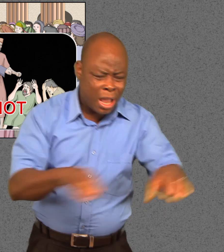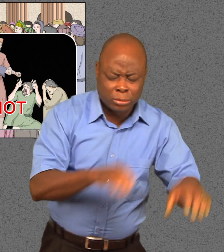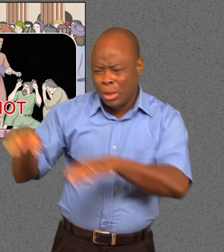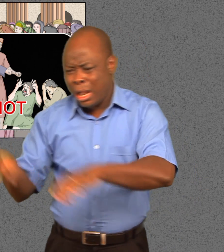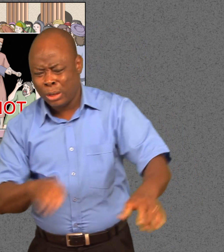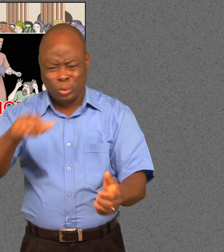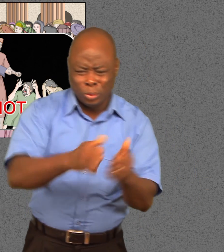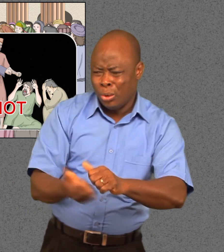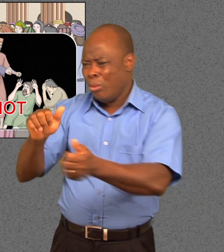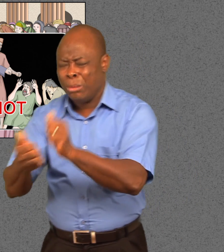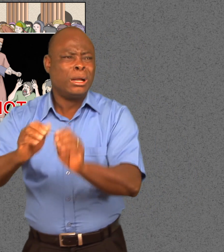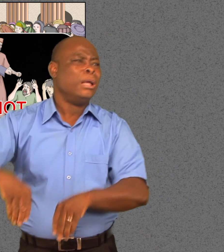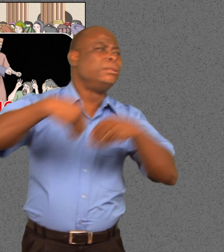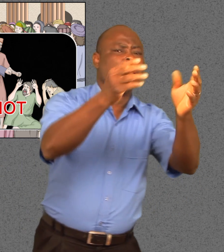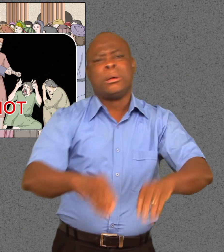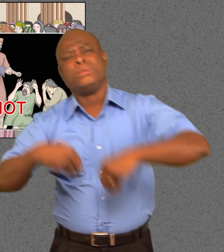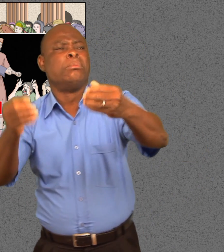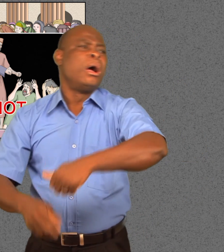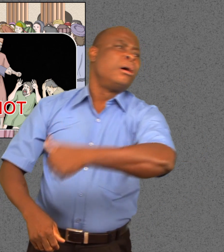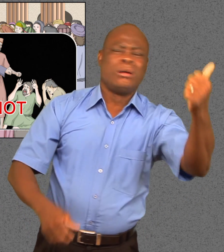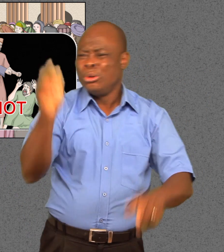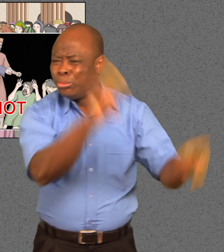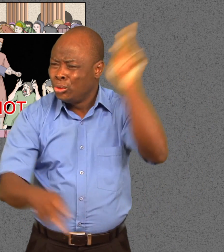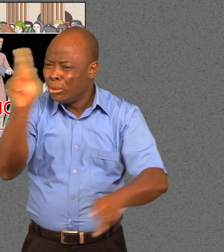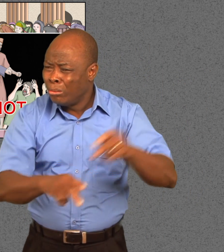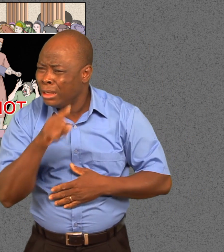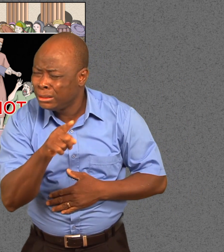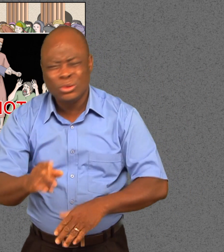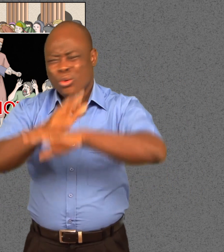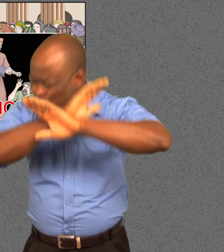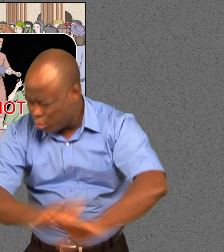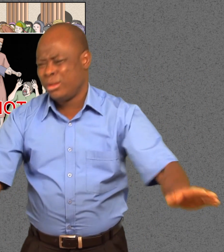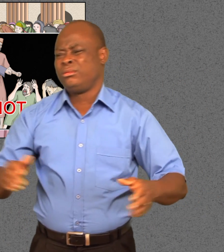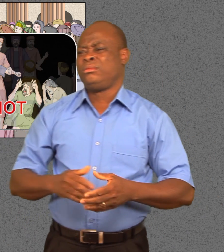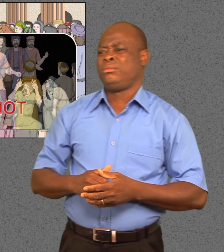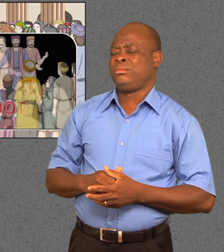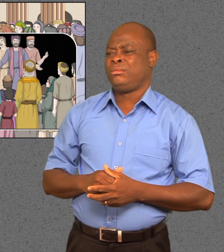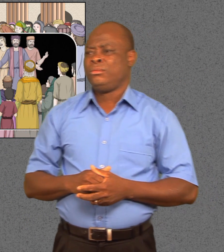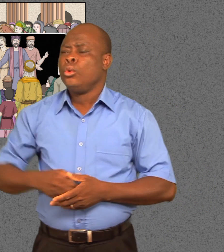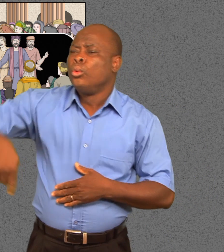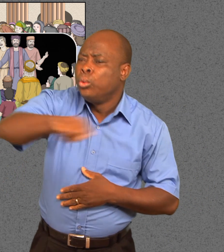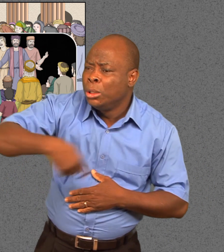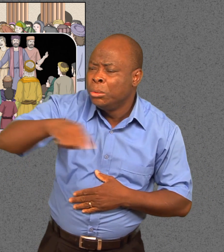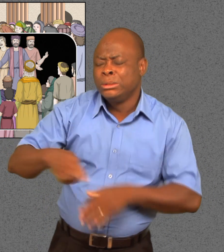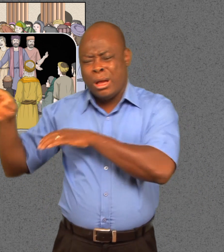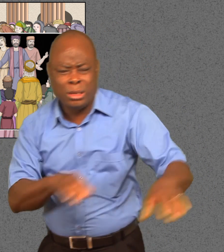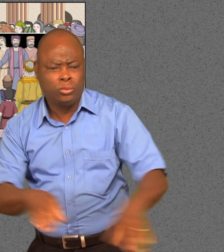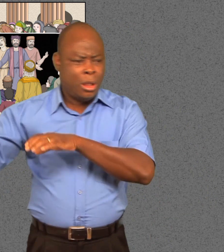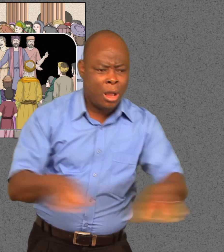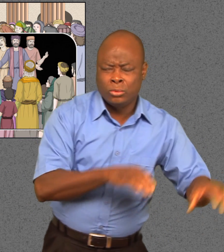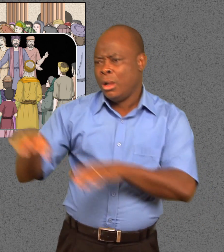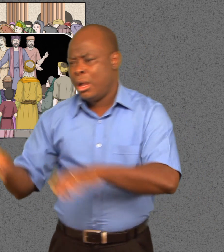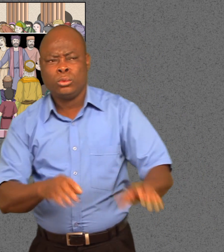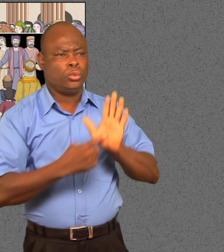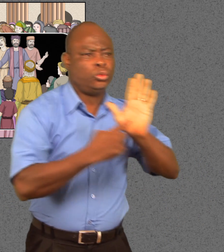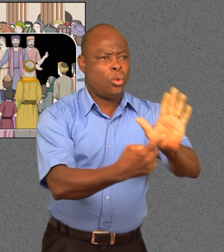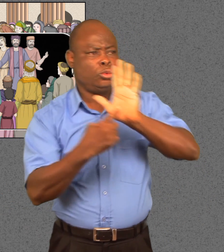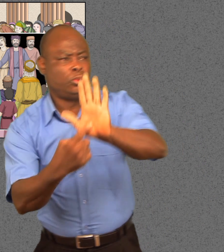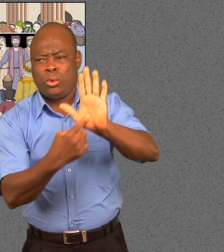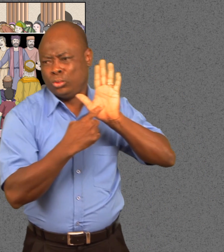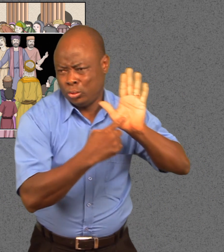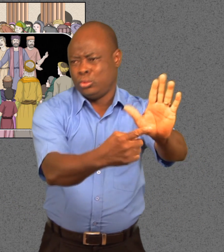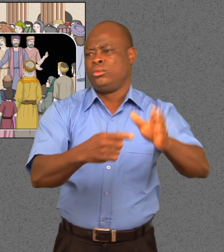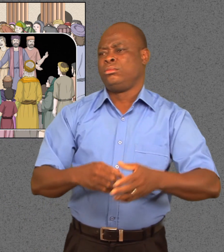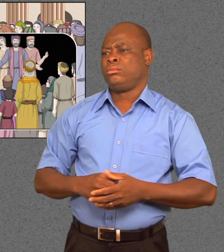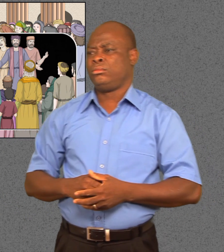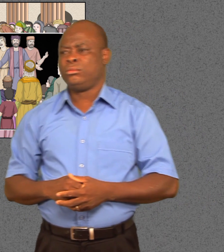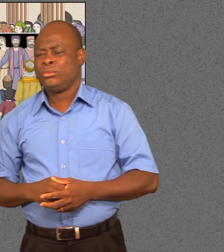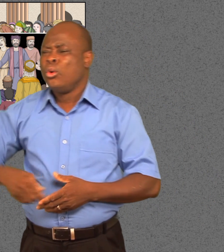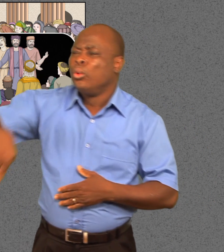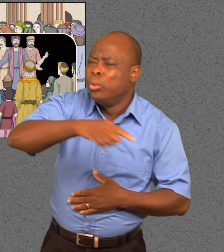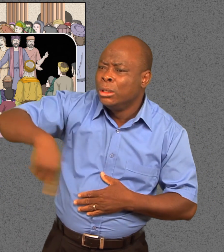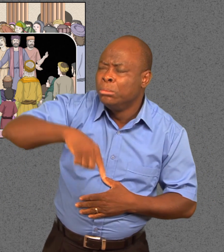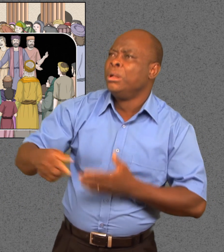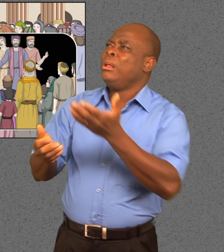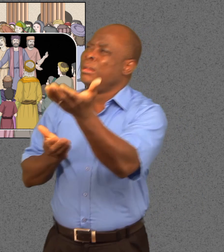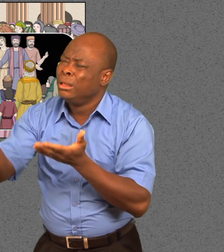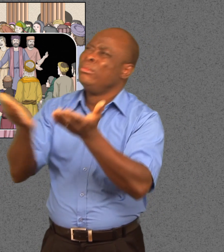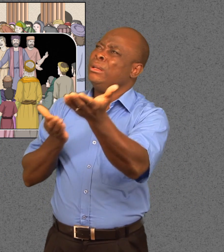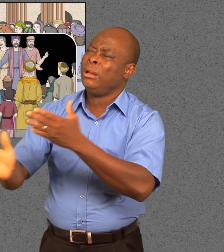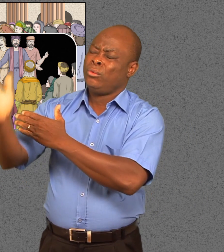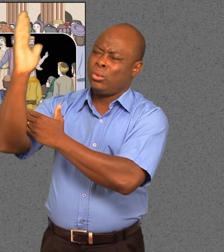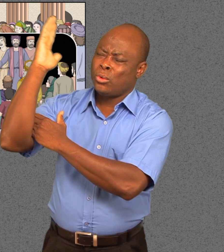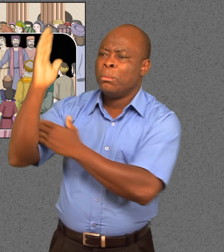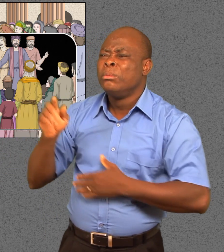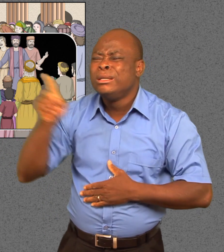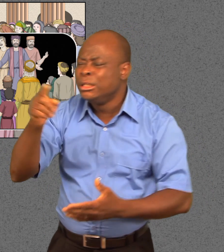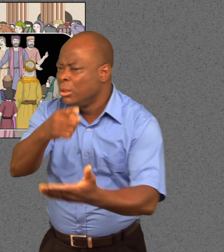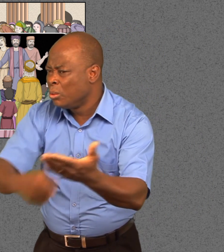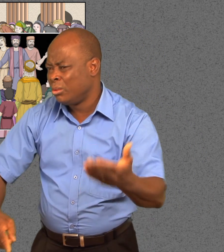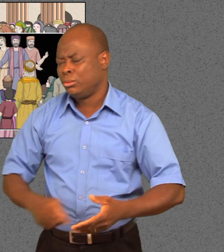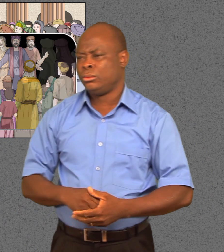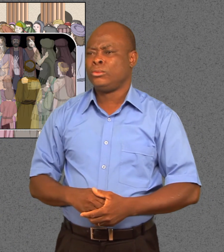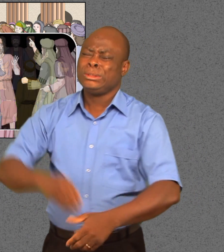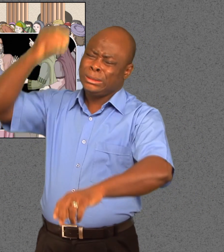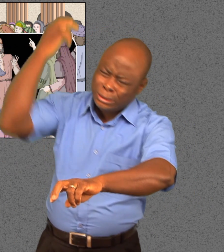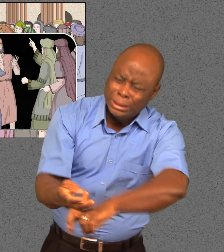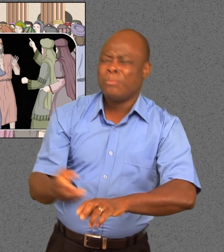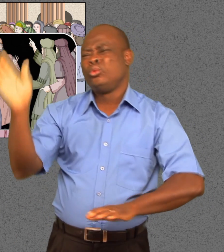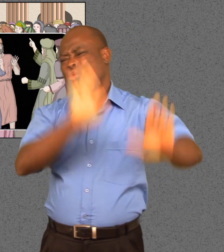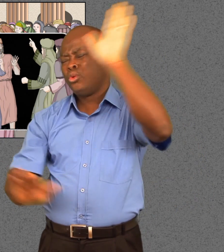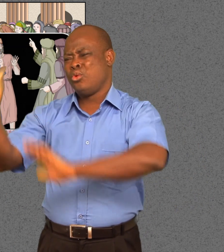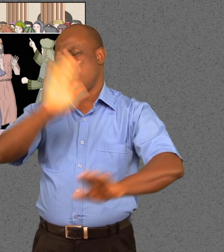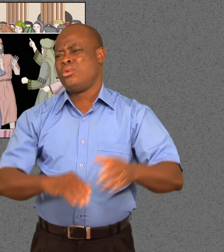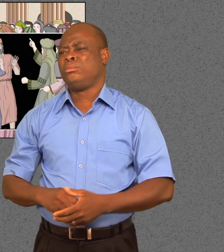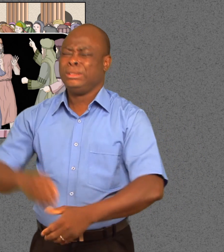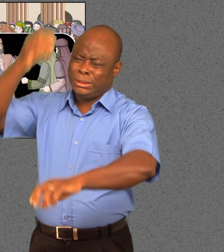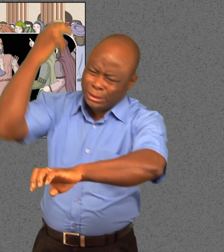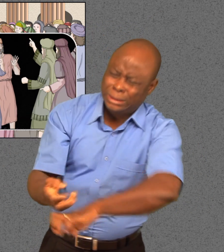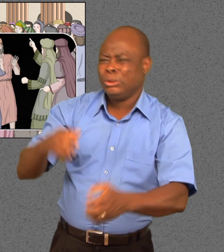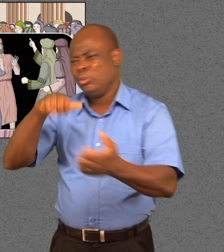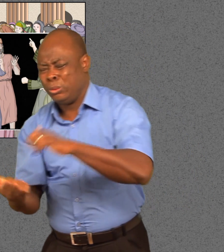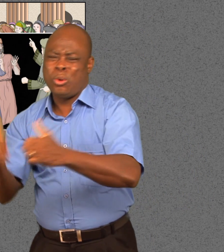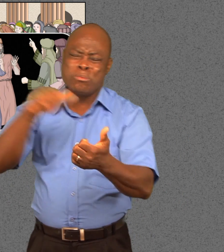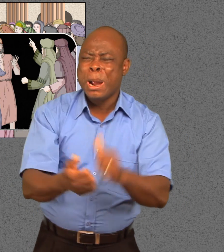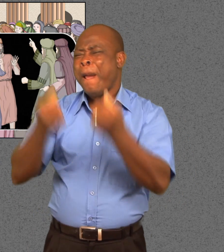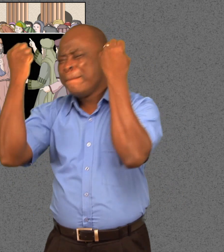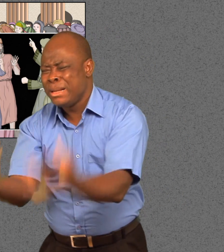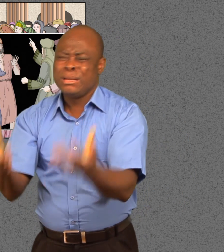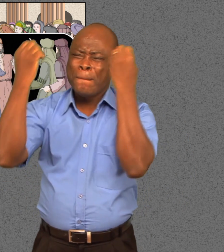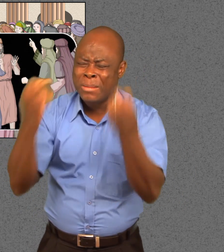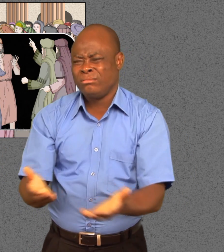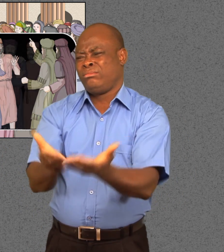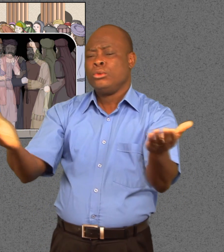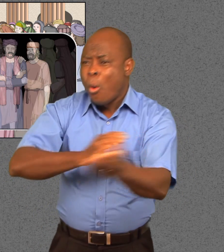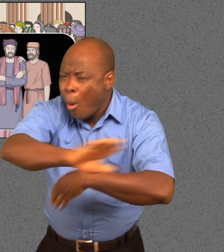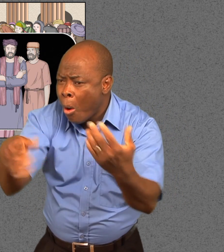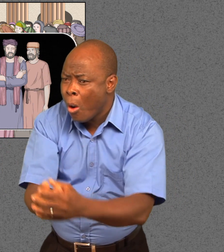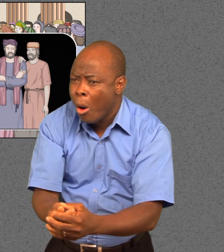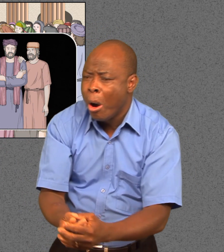Rather, as servants of God we commend ourselves in every way: in great endurance;